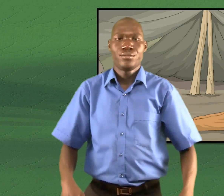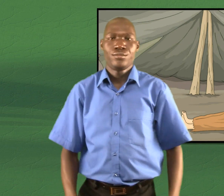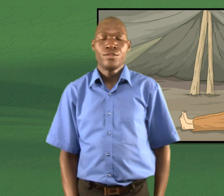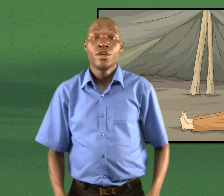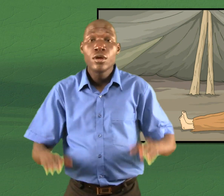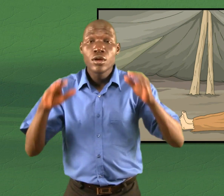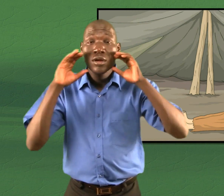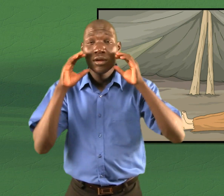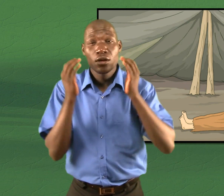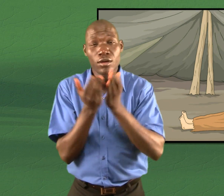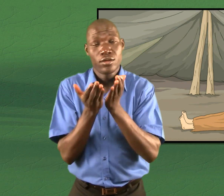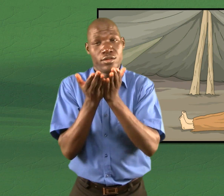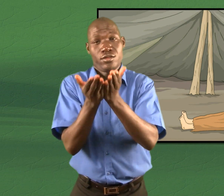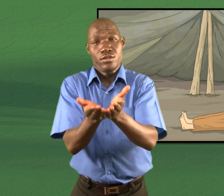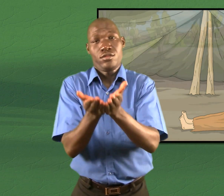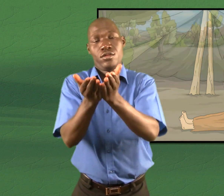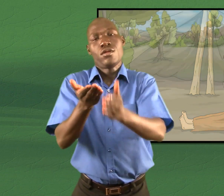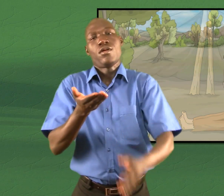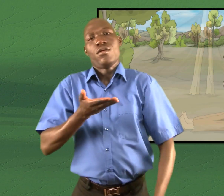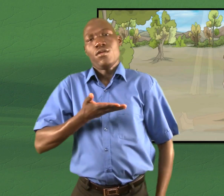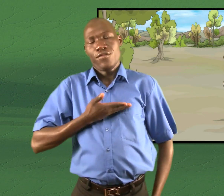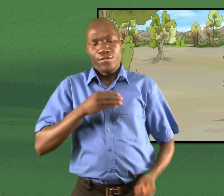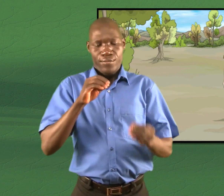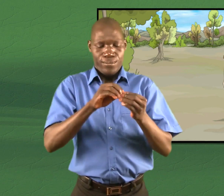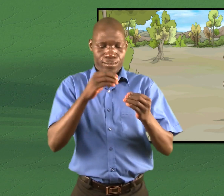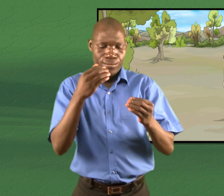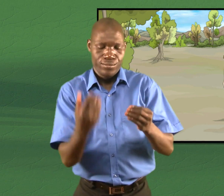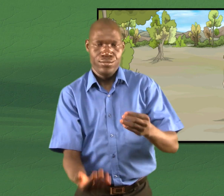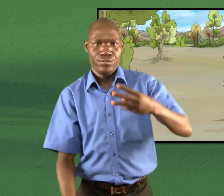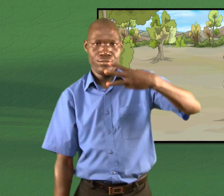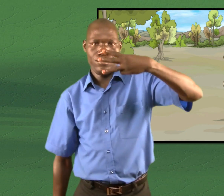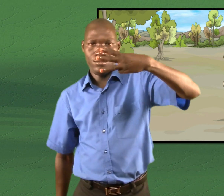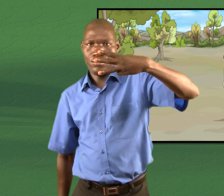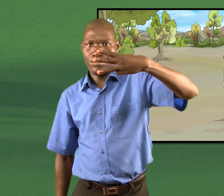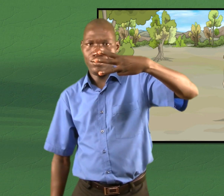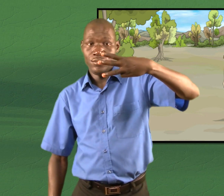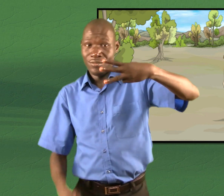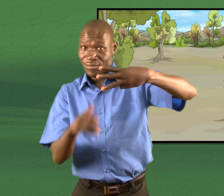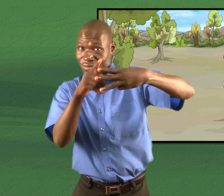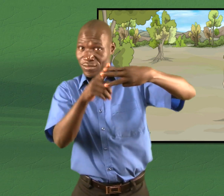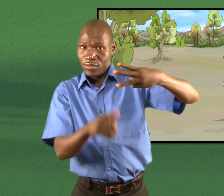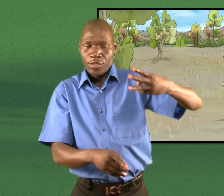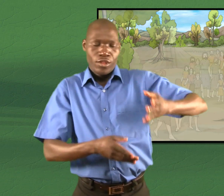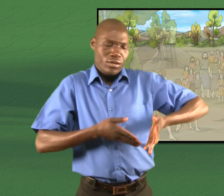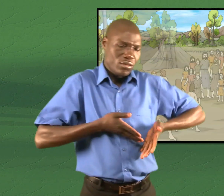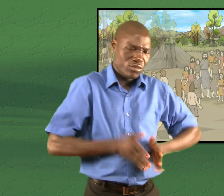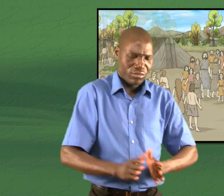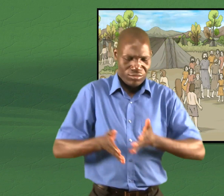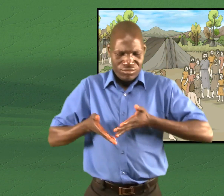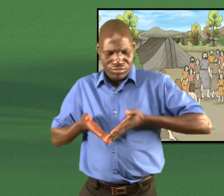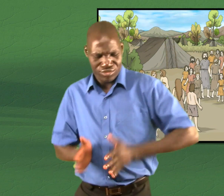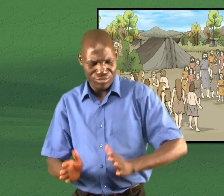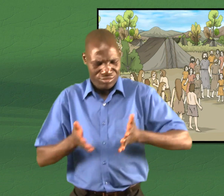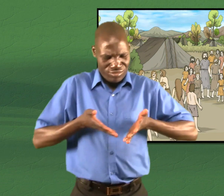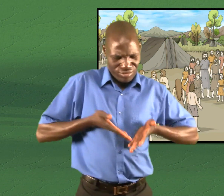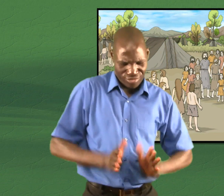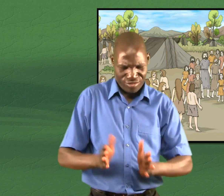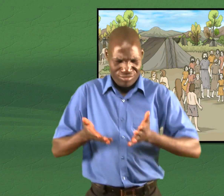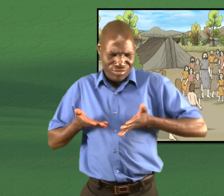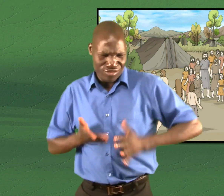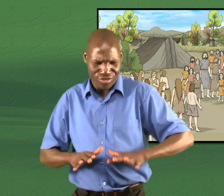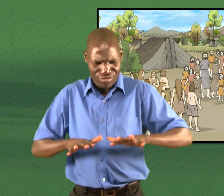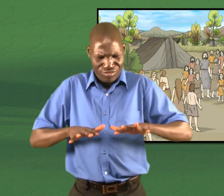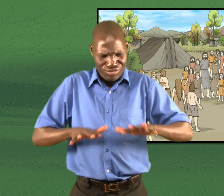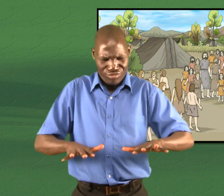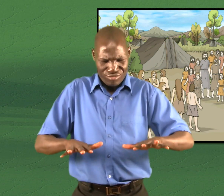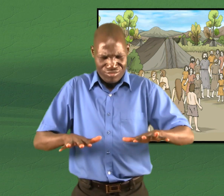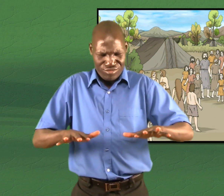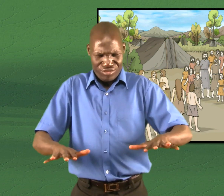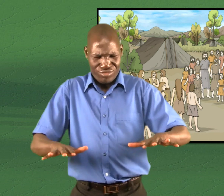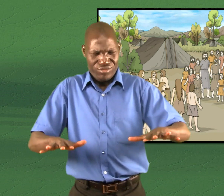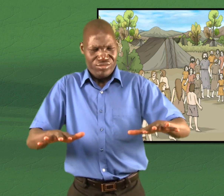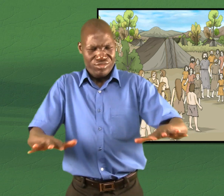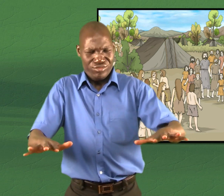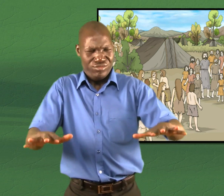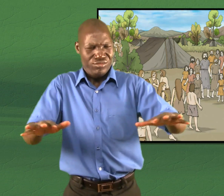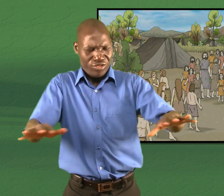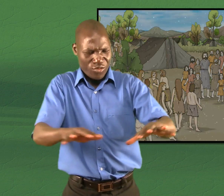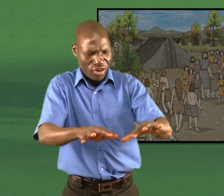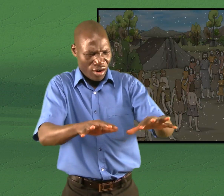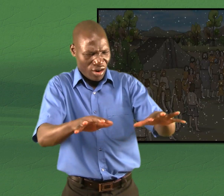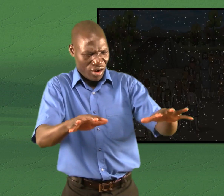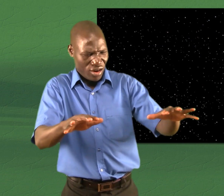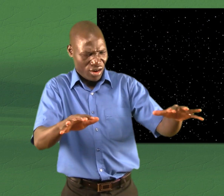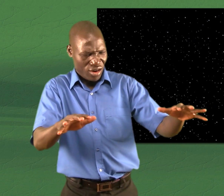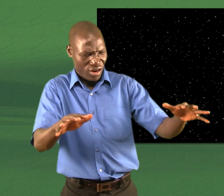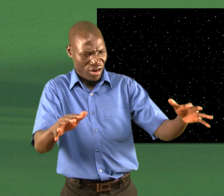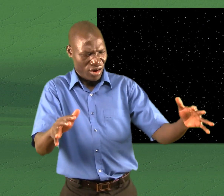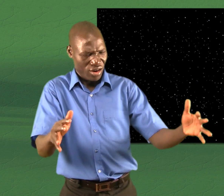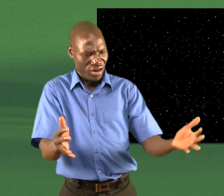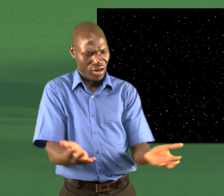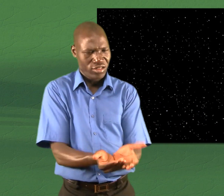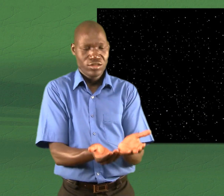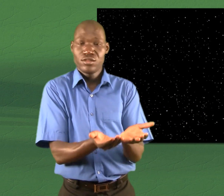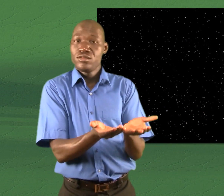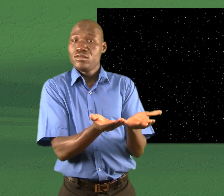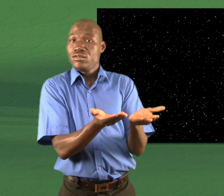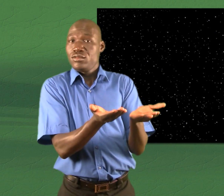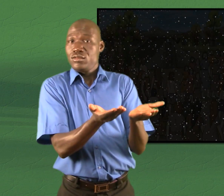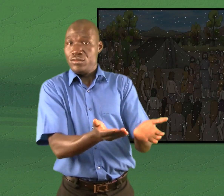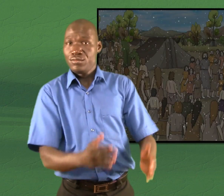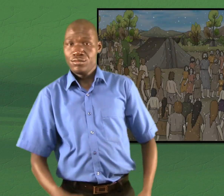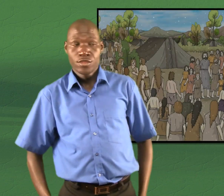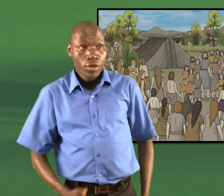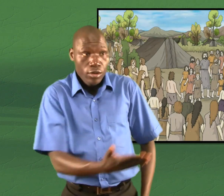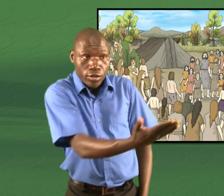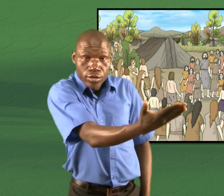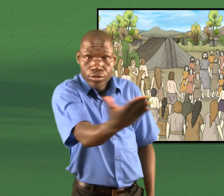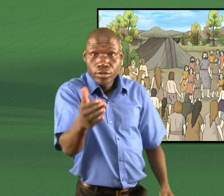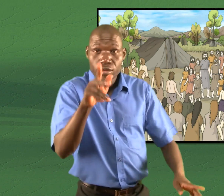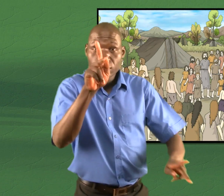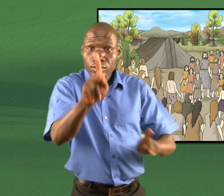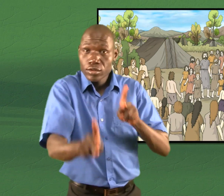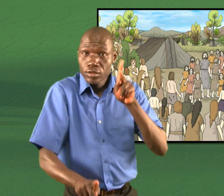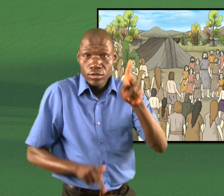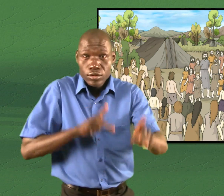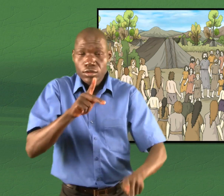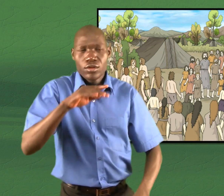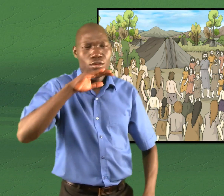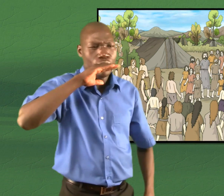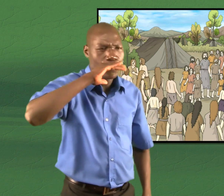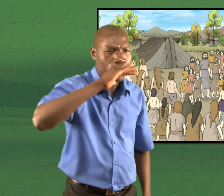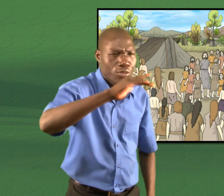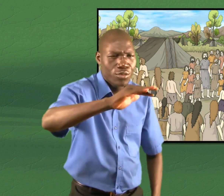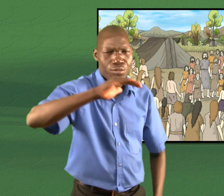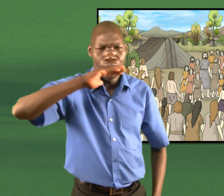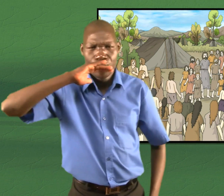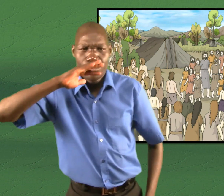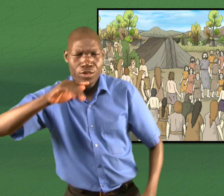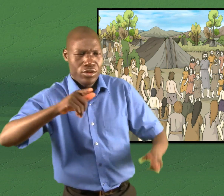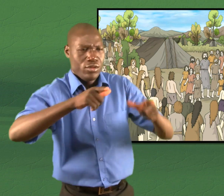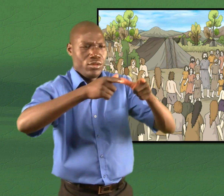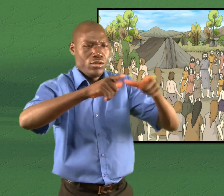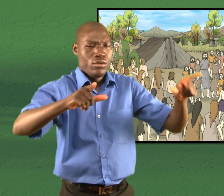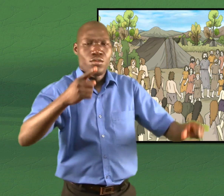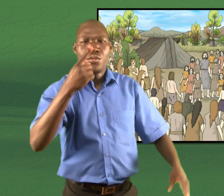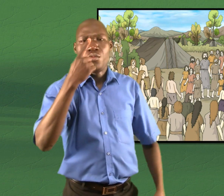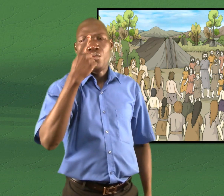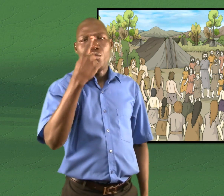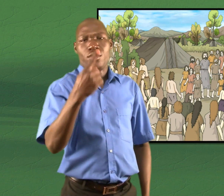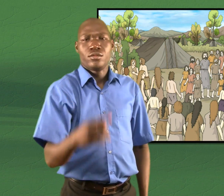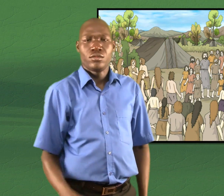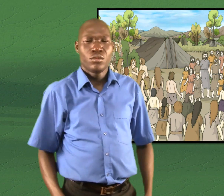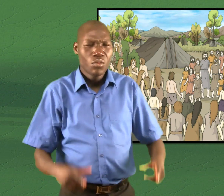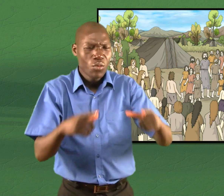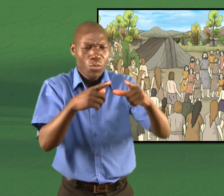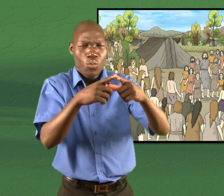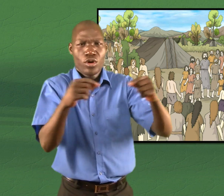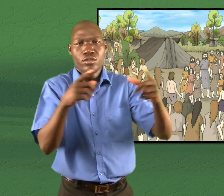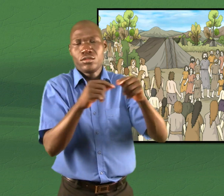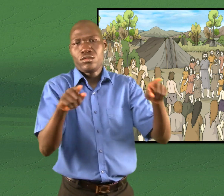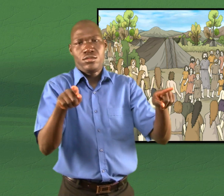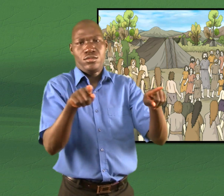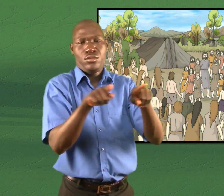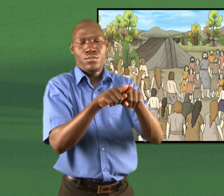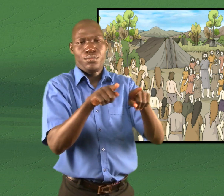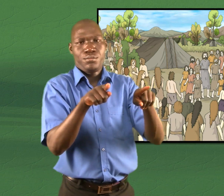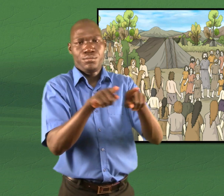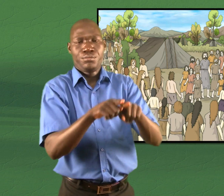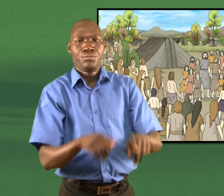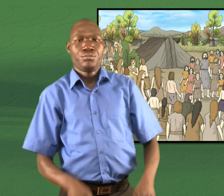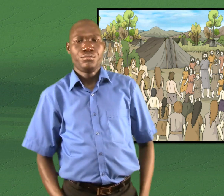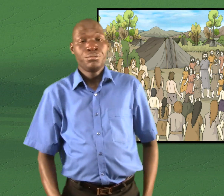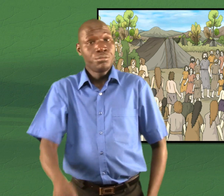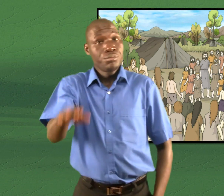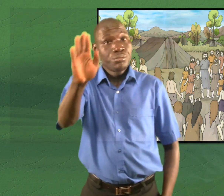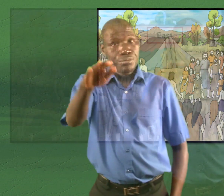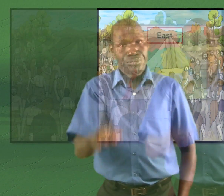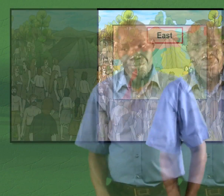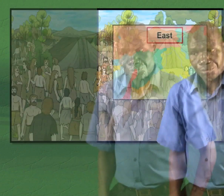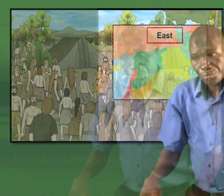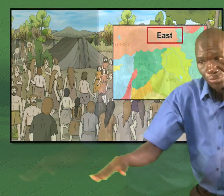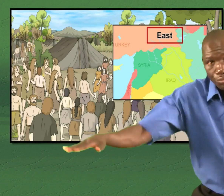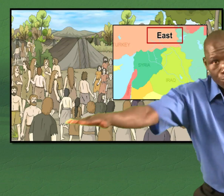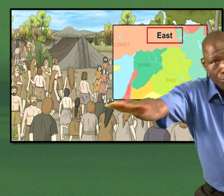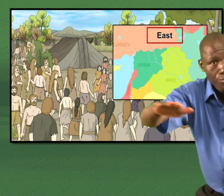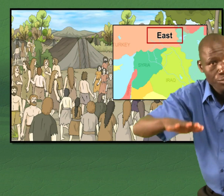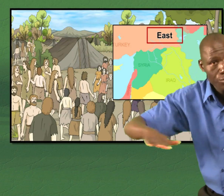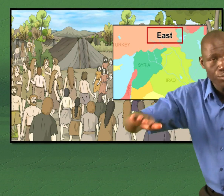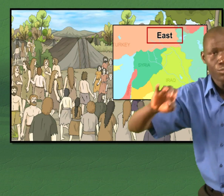All these are the clans of Noah’s sons, according to their generations and nations. From these the nations of the earth spread out after the flood. Now the whole world had one language and a common form of speech.